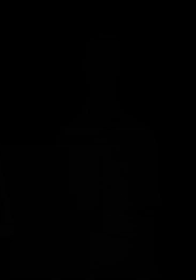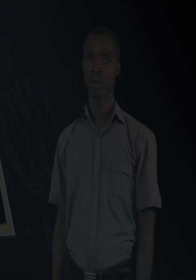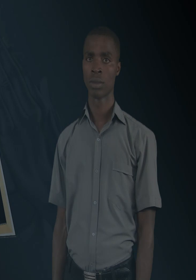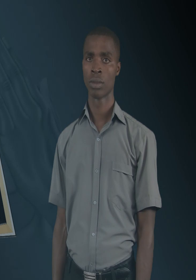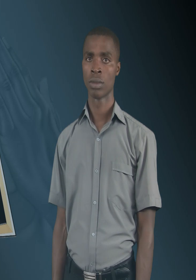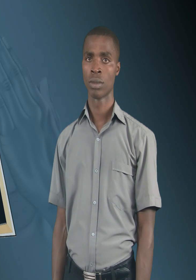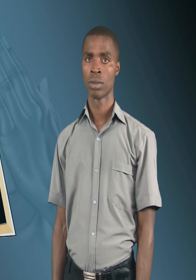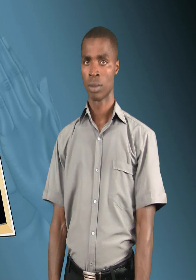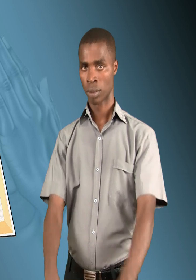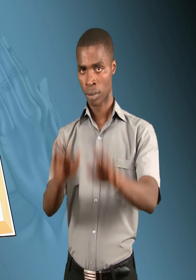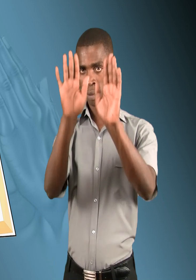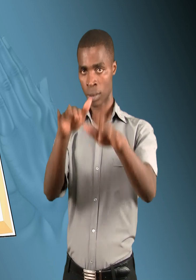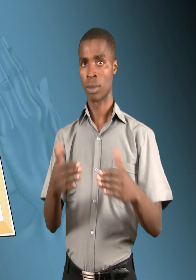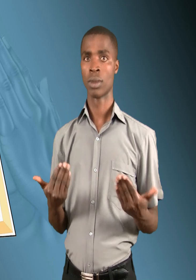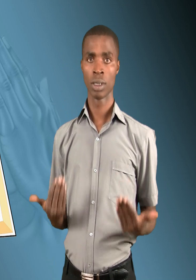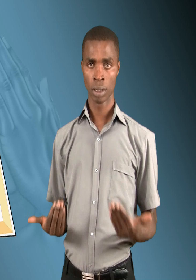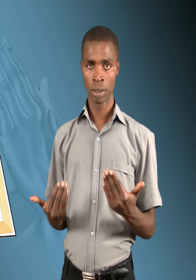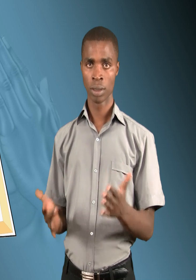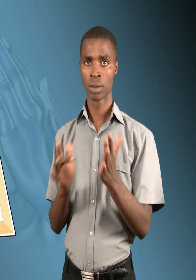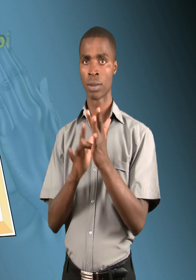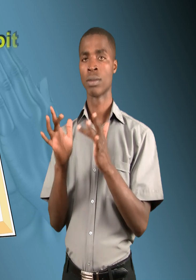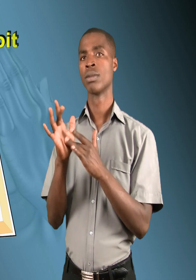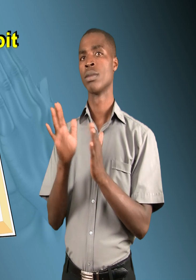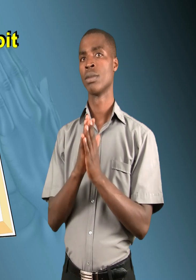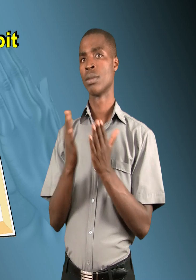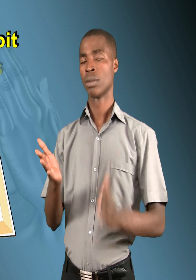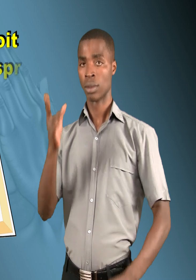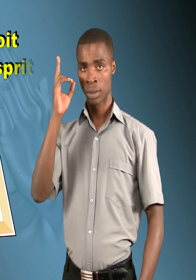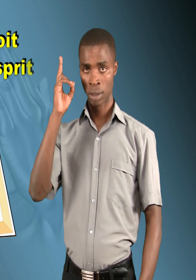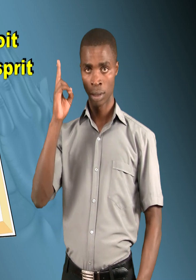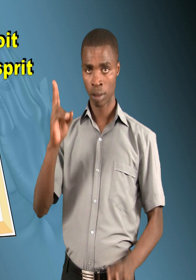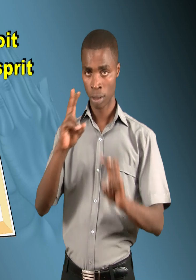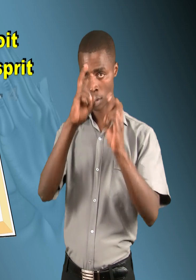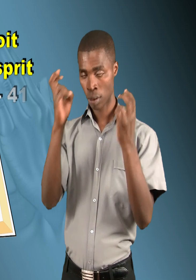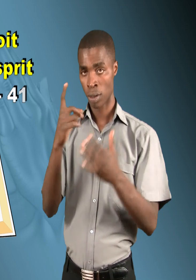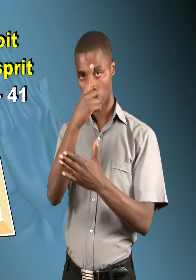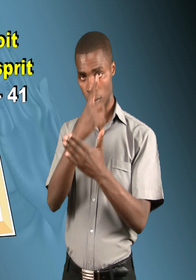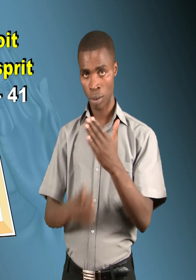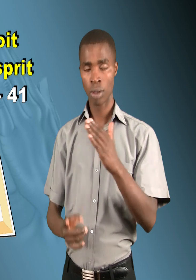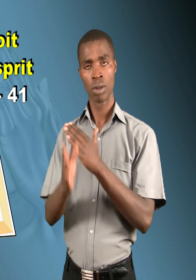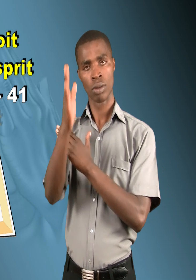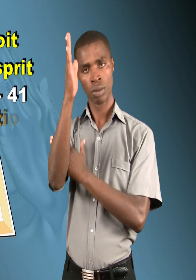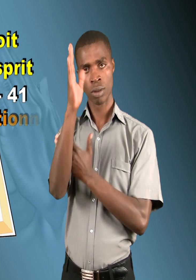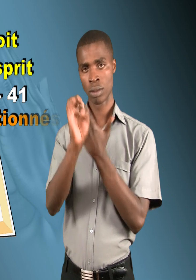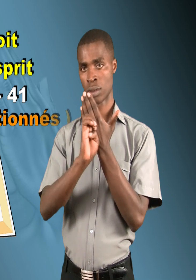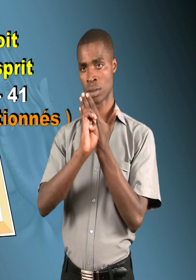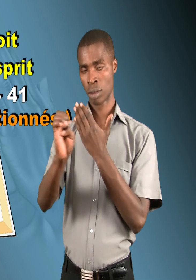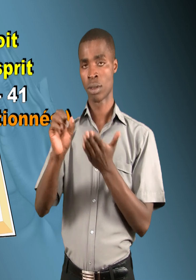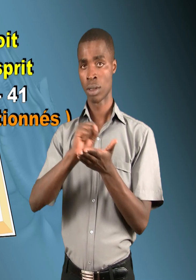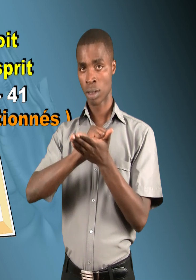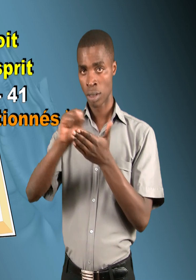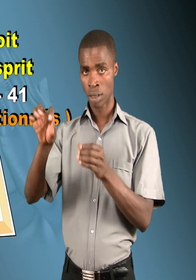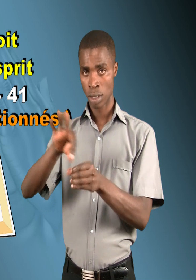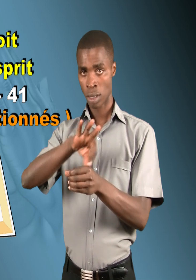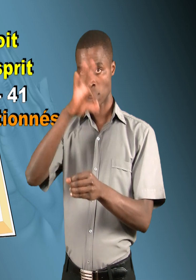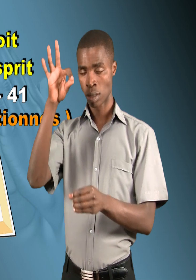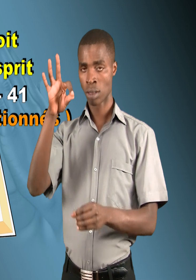God sends the Holy Spirit